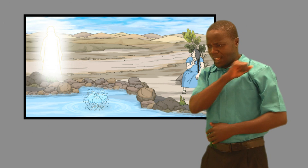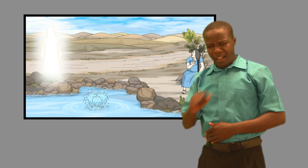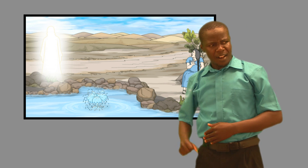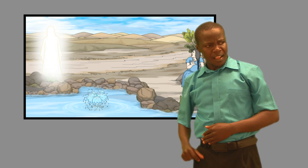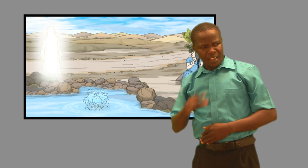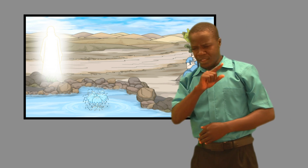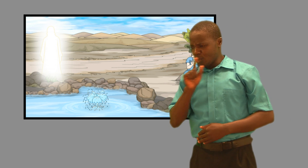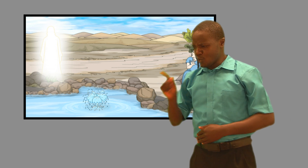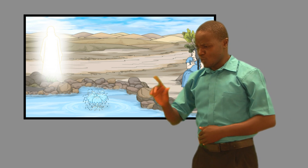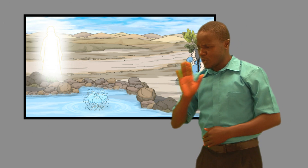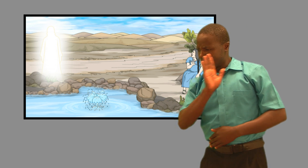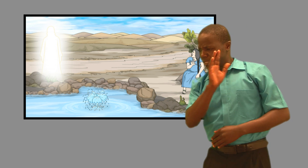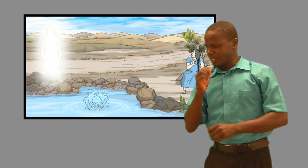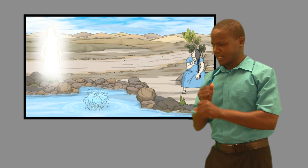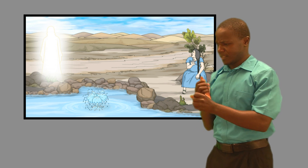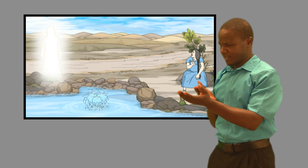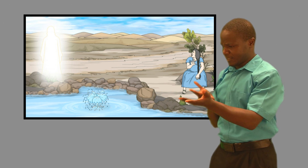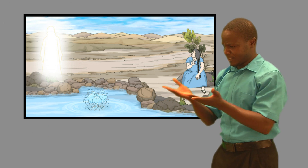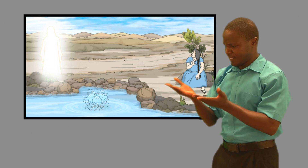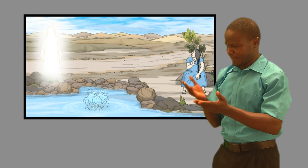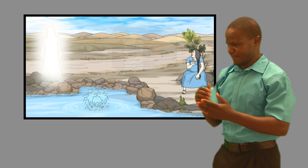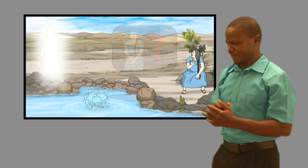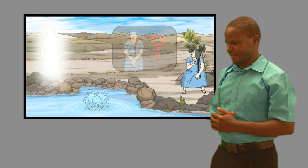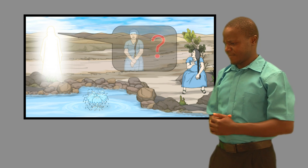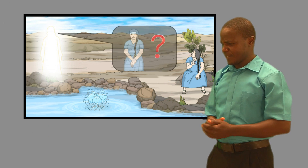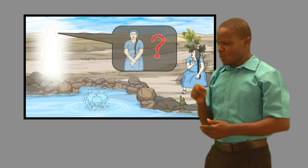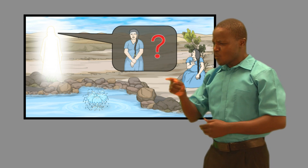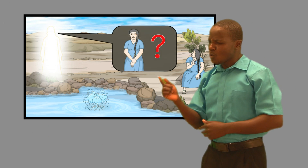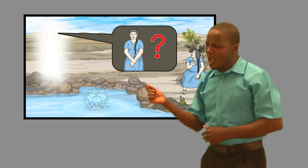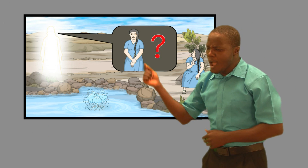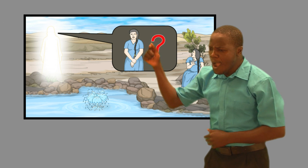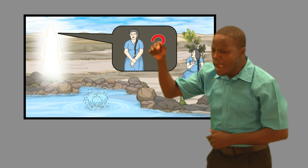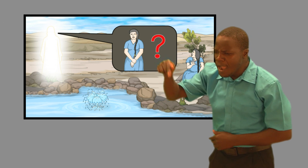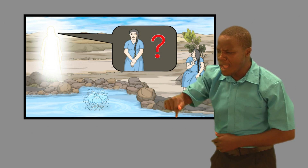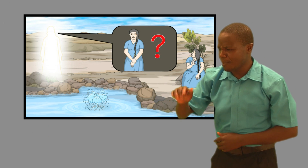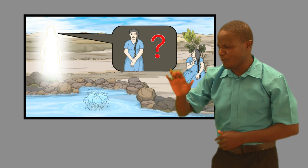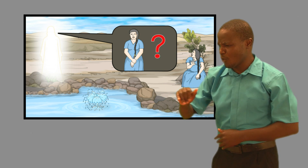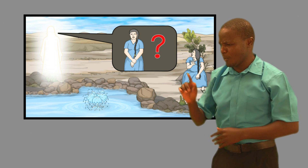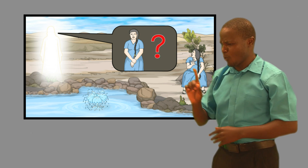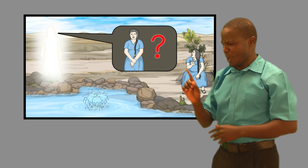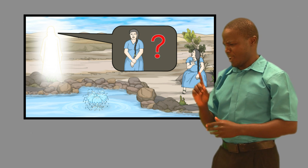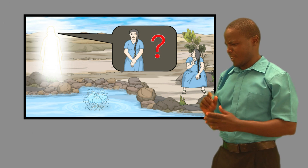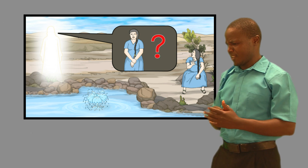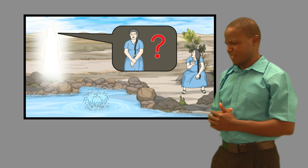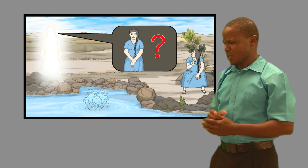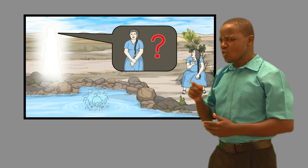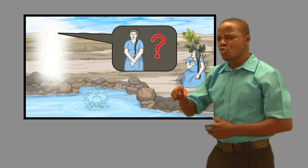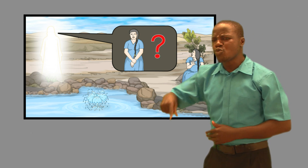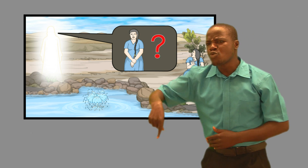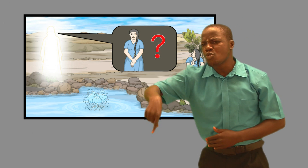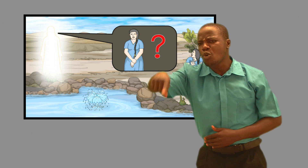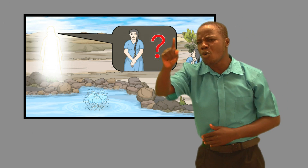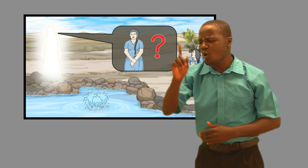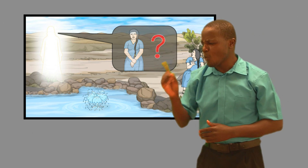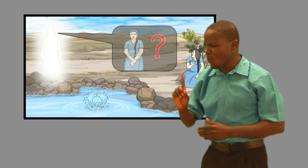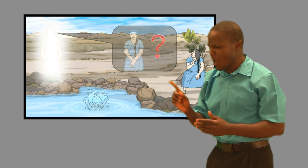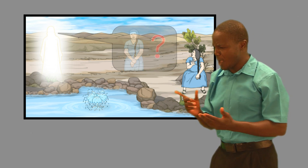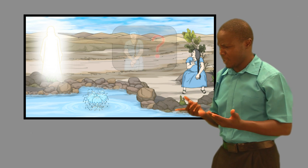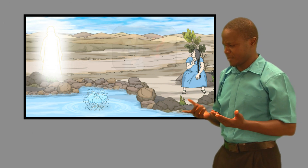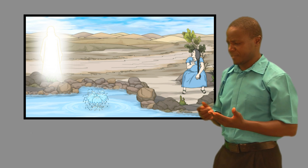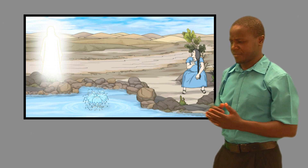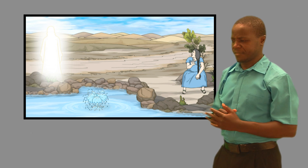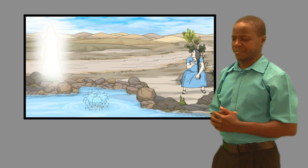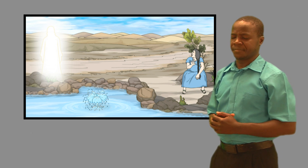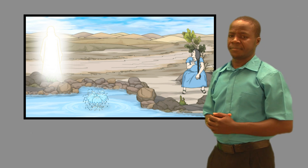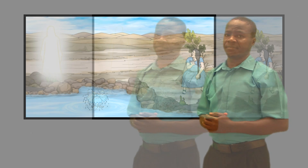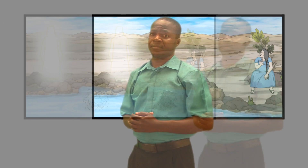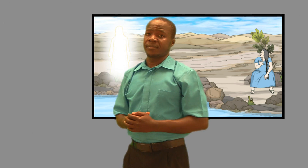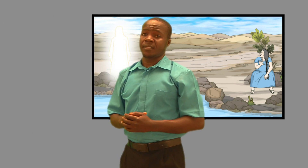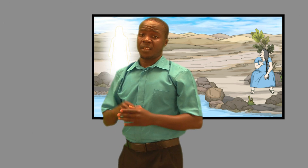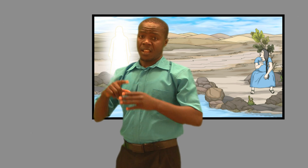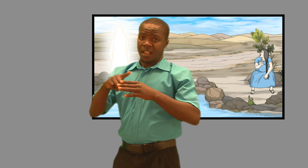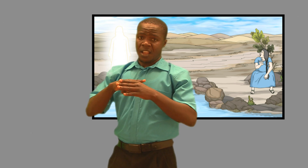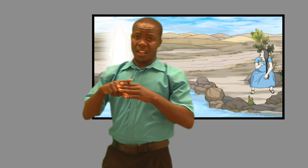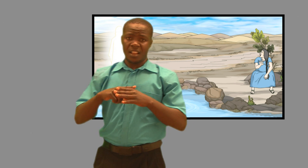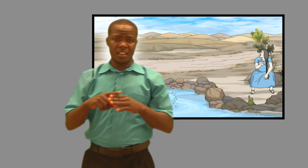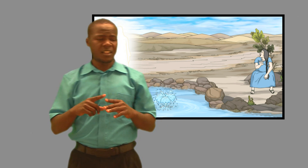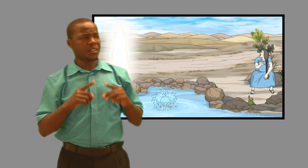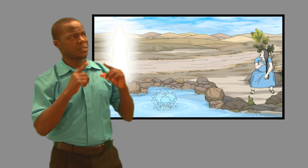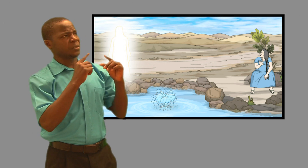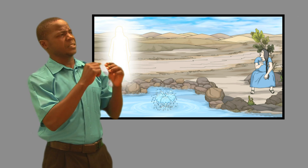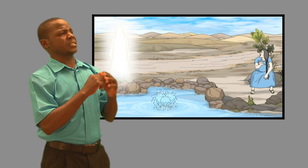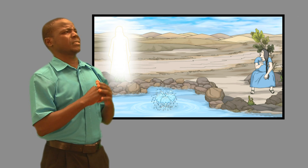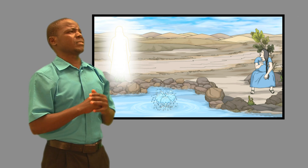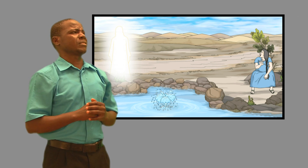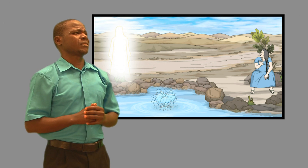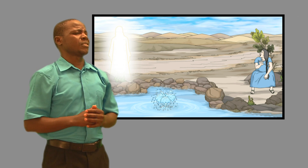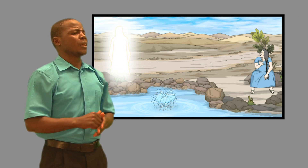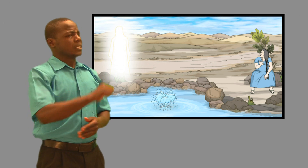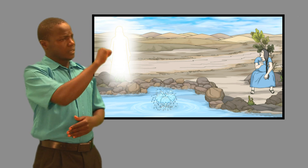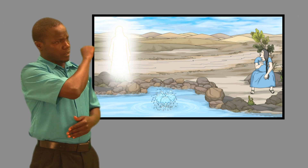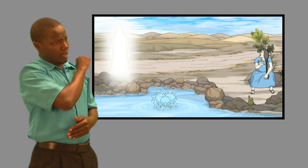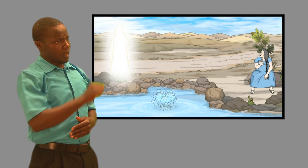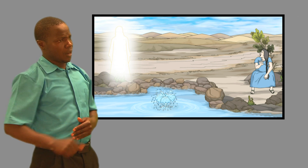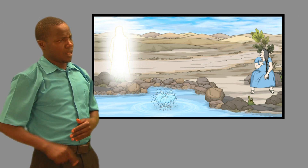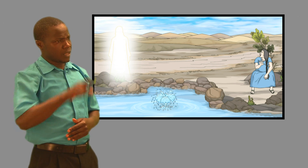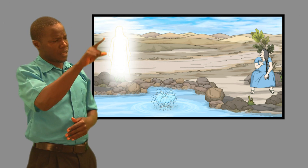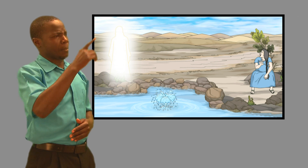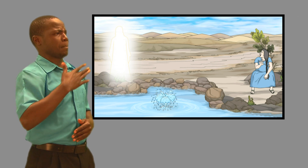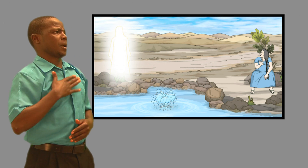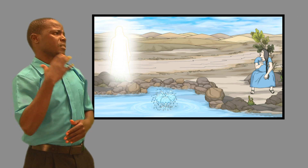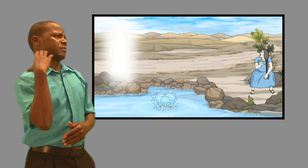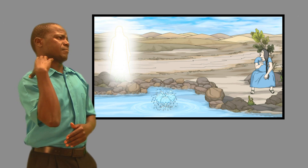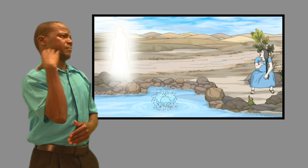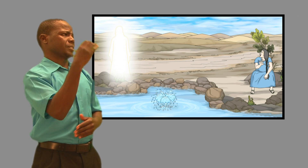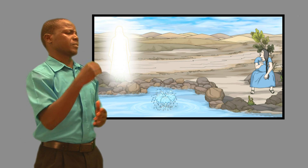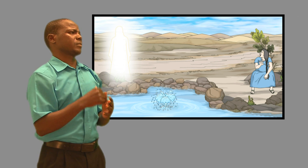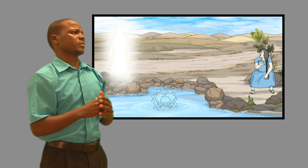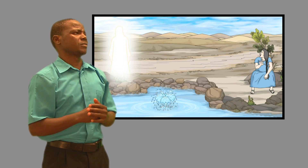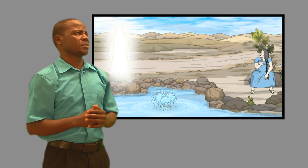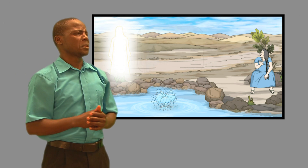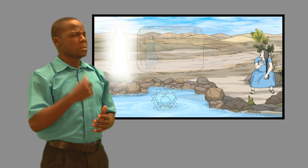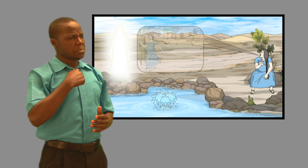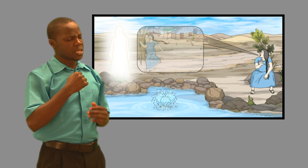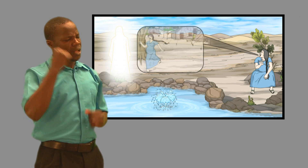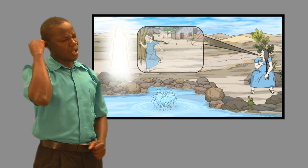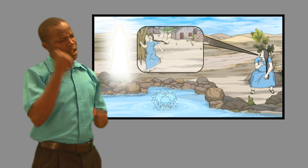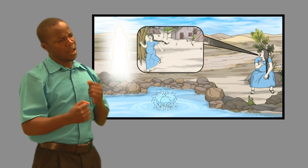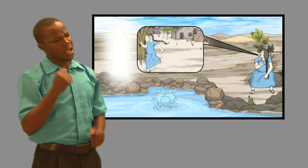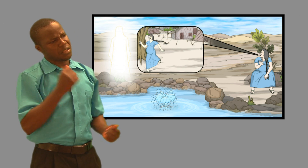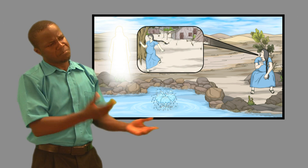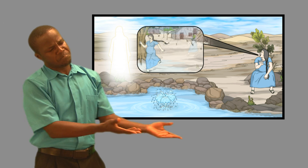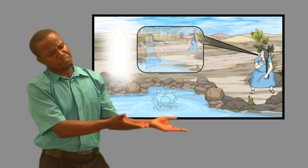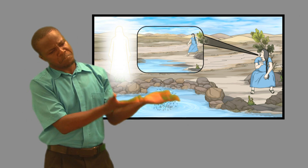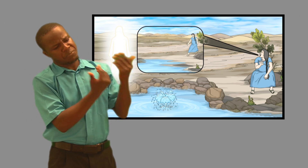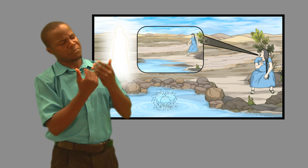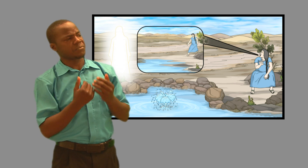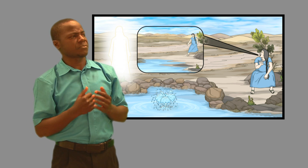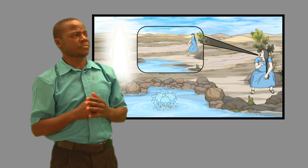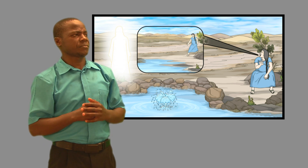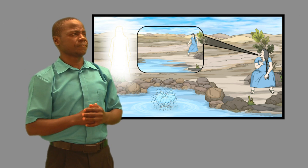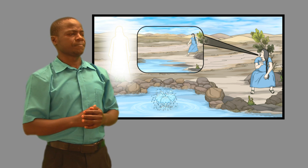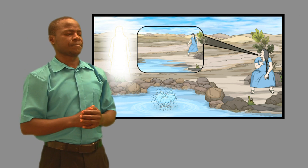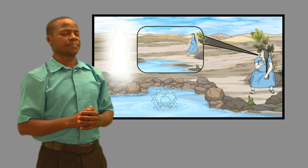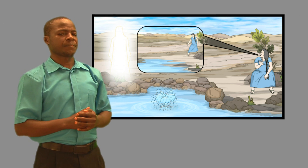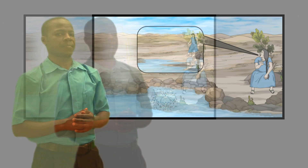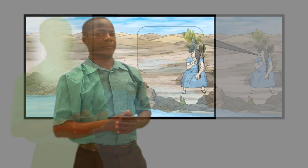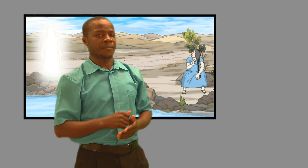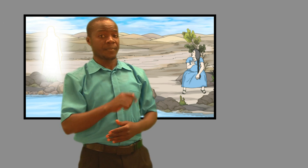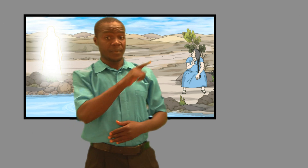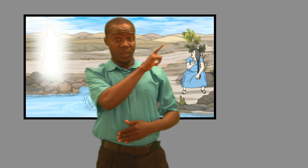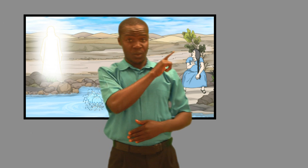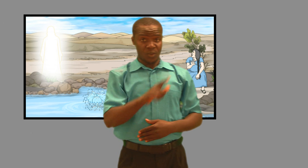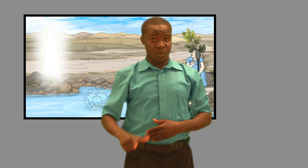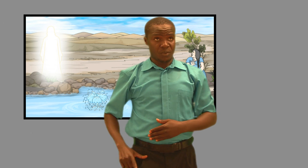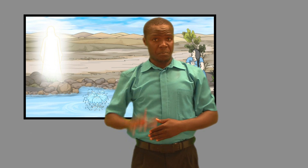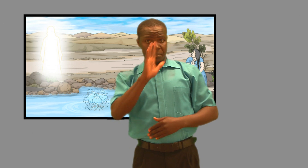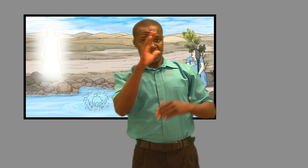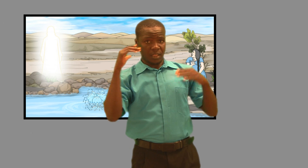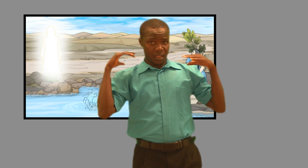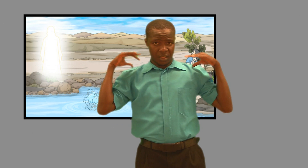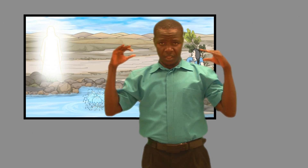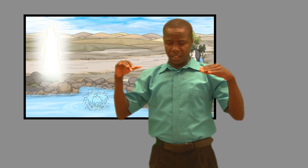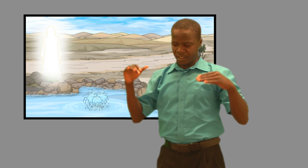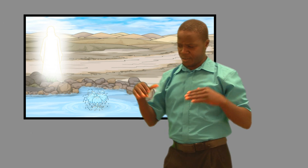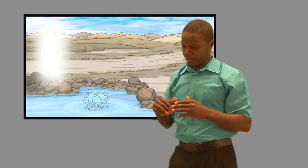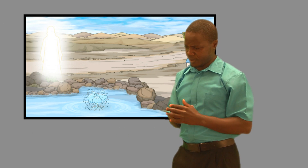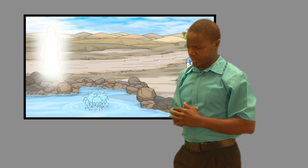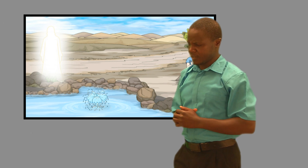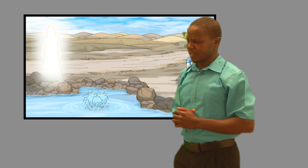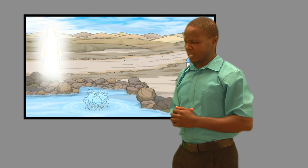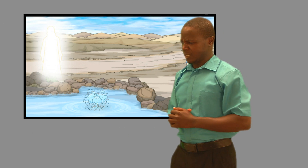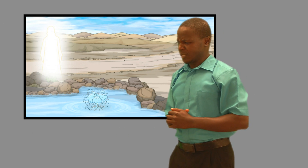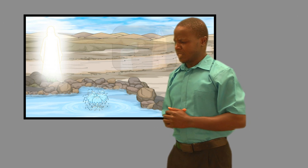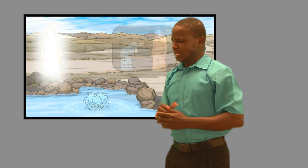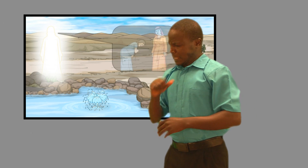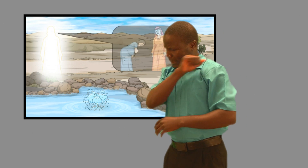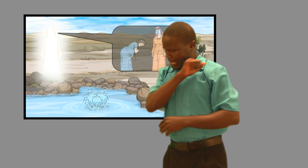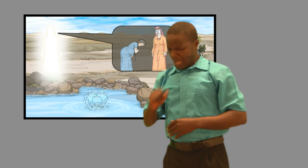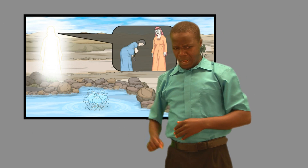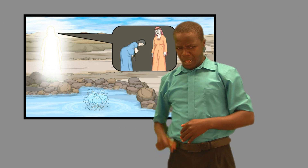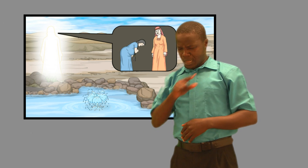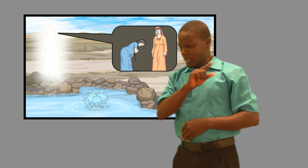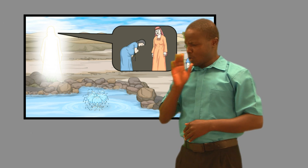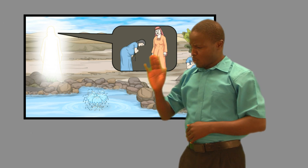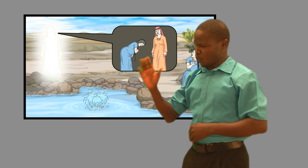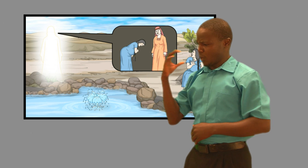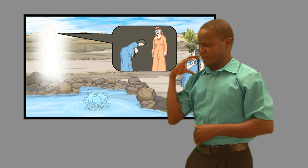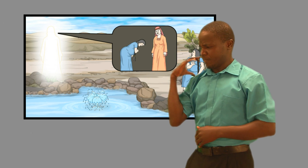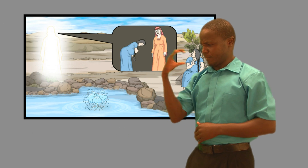“Hagar, servant of Sarai,” he said, “where have you come from, and where are you going?” “I am running away from my mistress Sarai,” she replied.